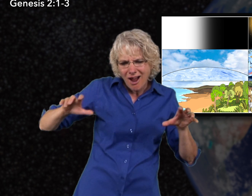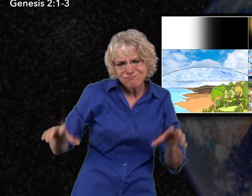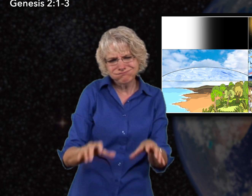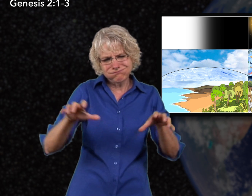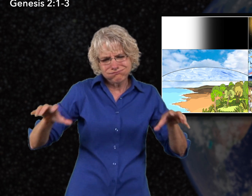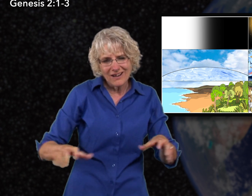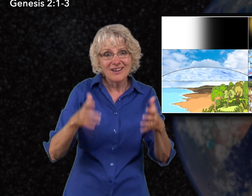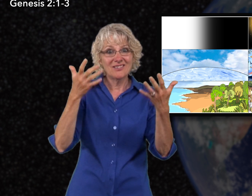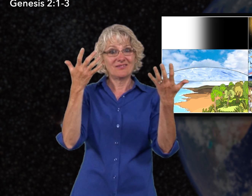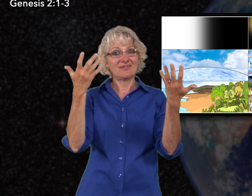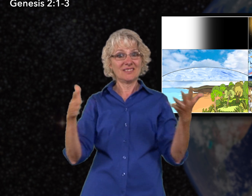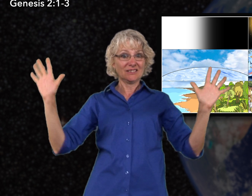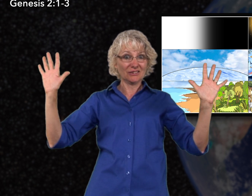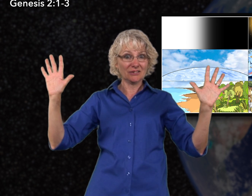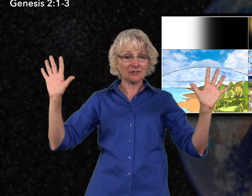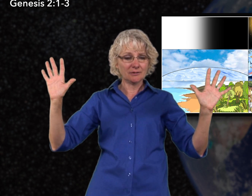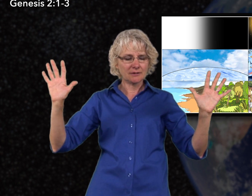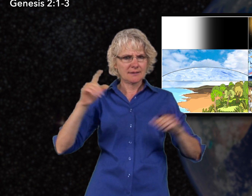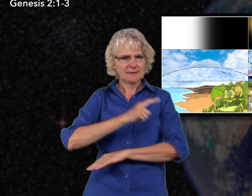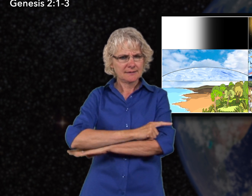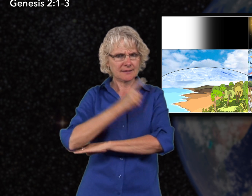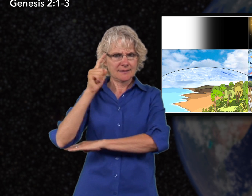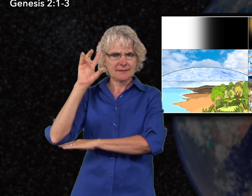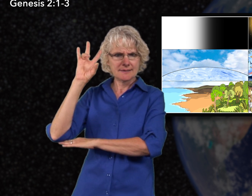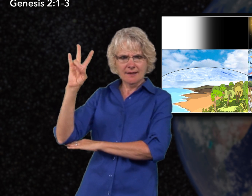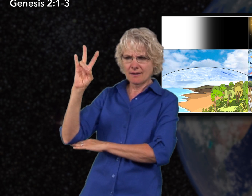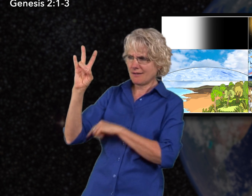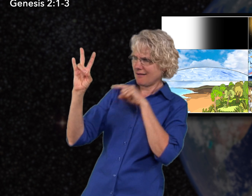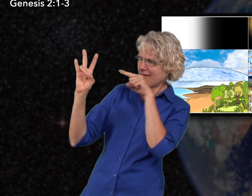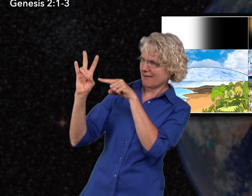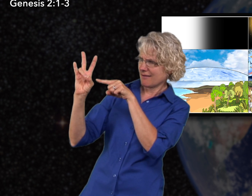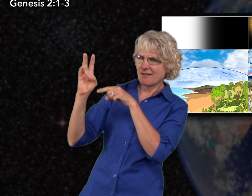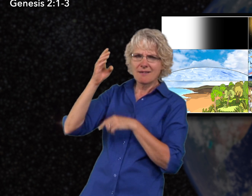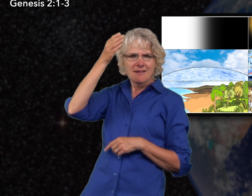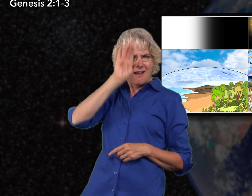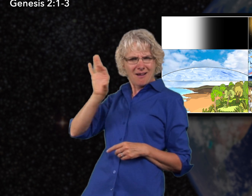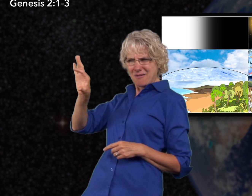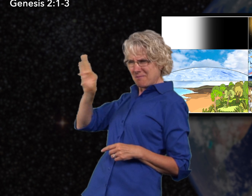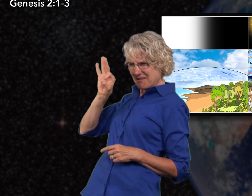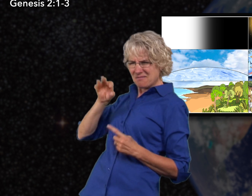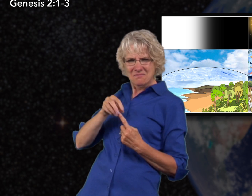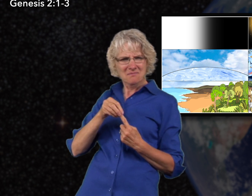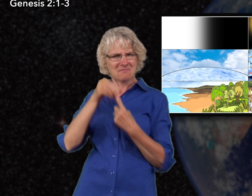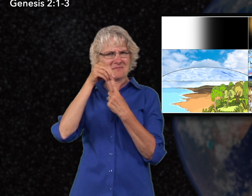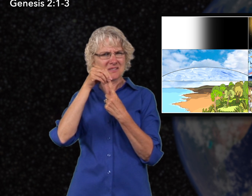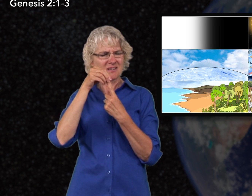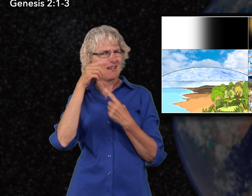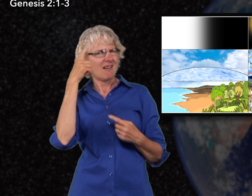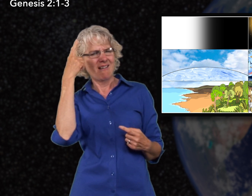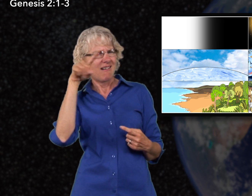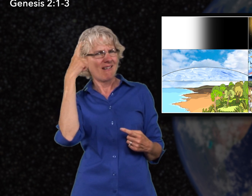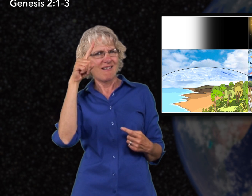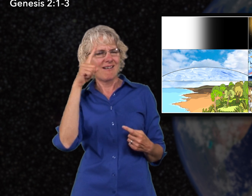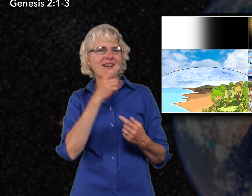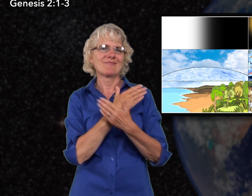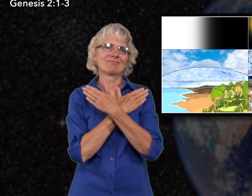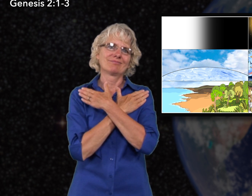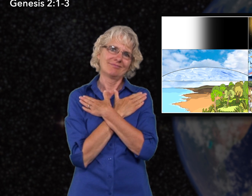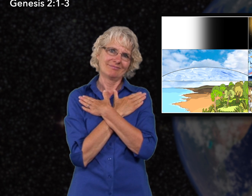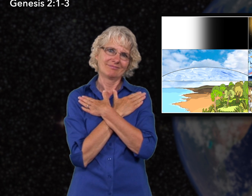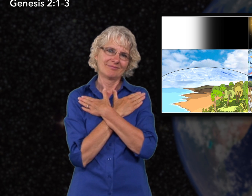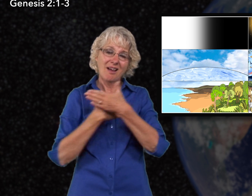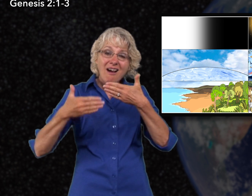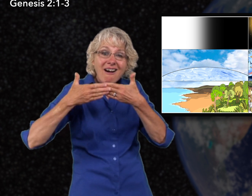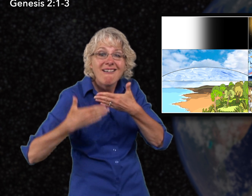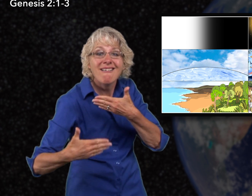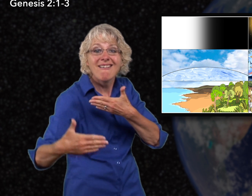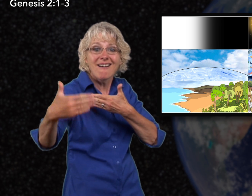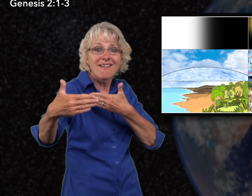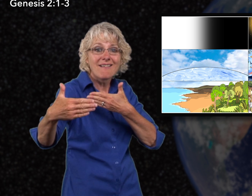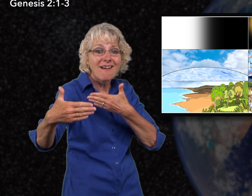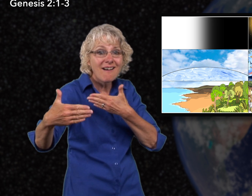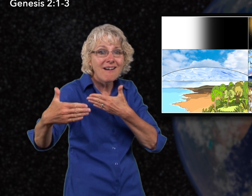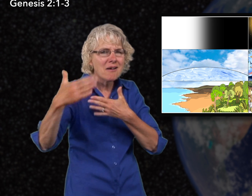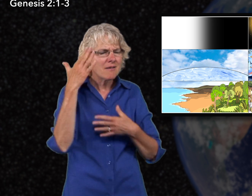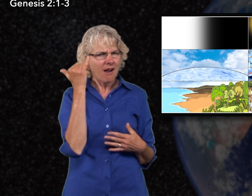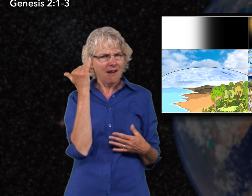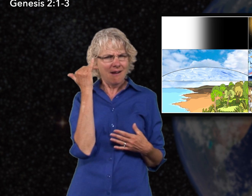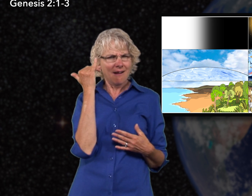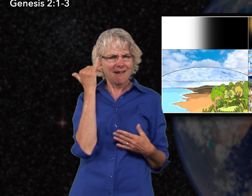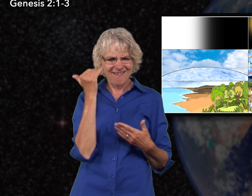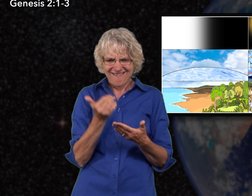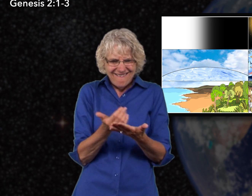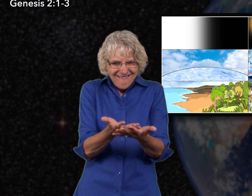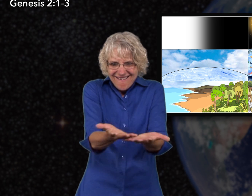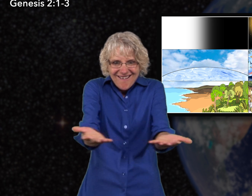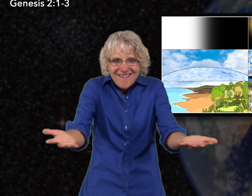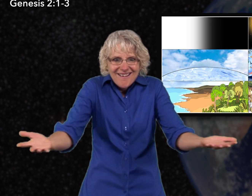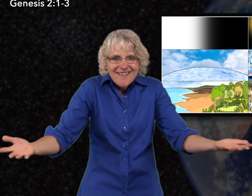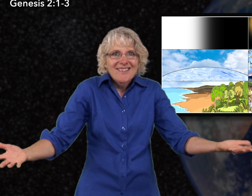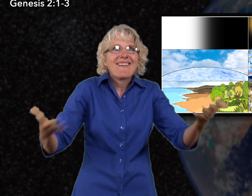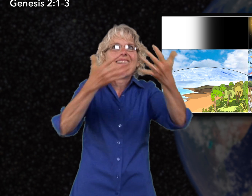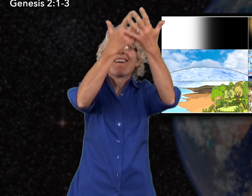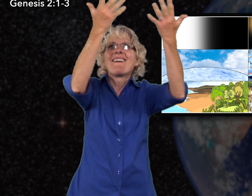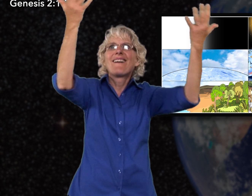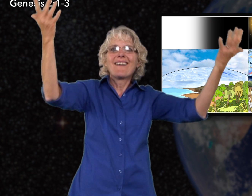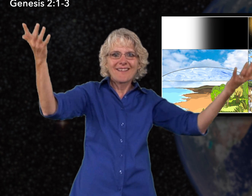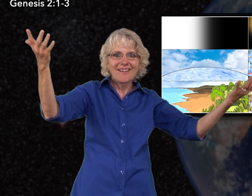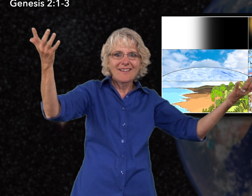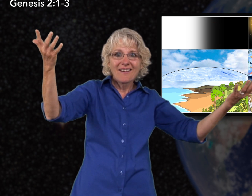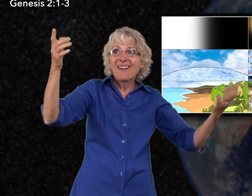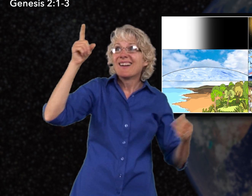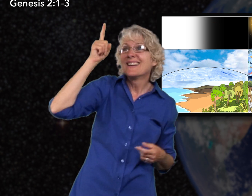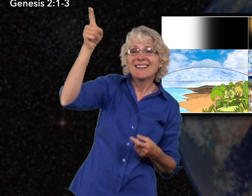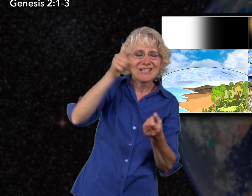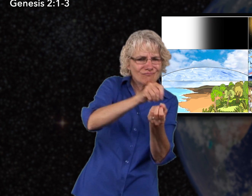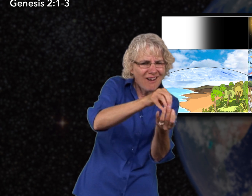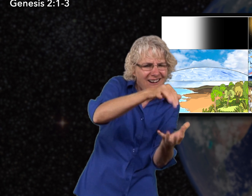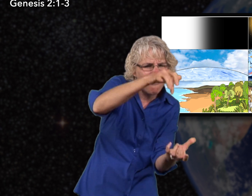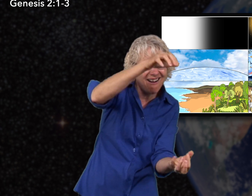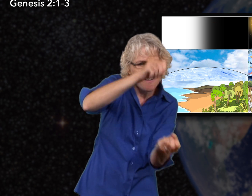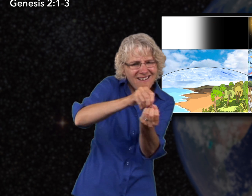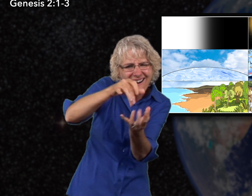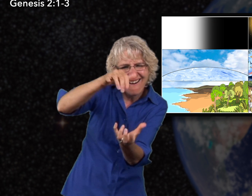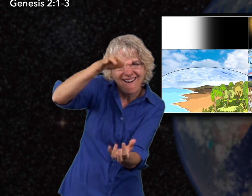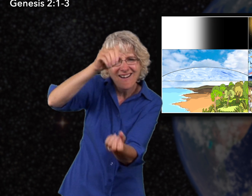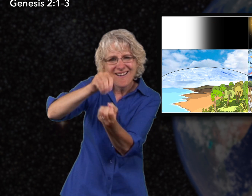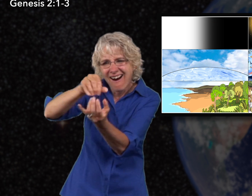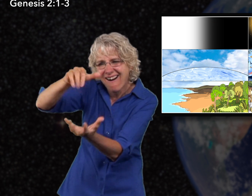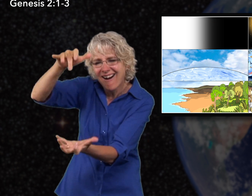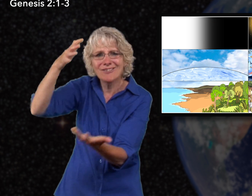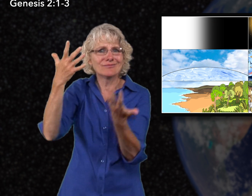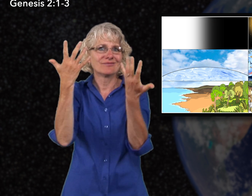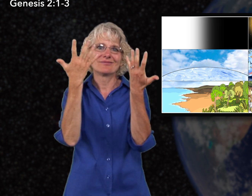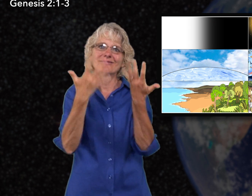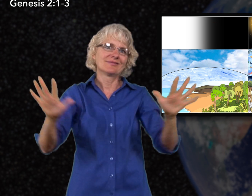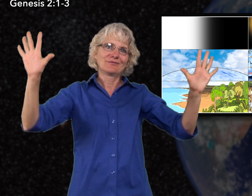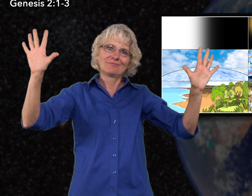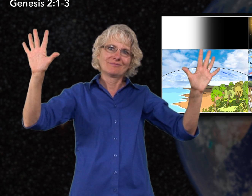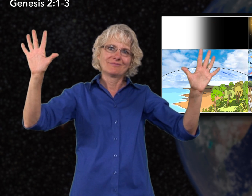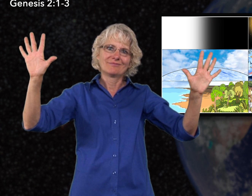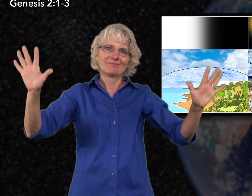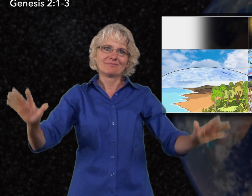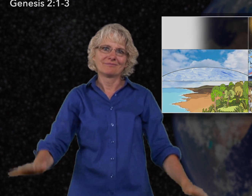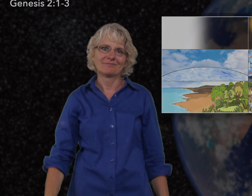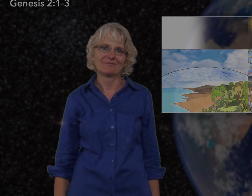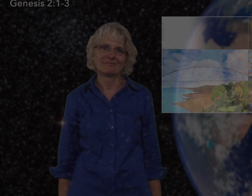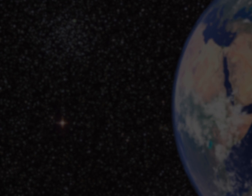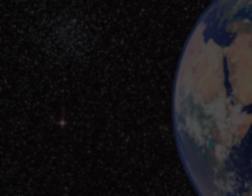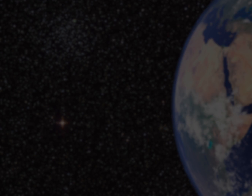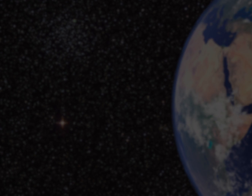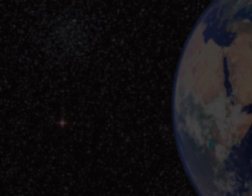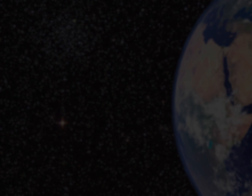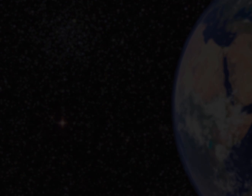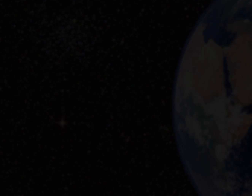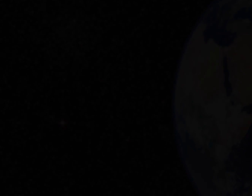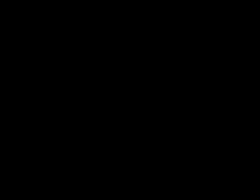Then God blessed the seventh day and sanctified it, because on that day He rested from all the work of creation that He had accomplished.